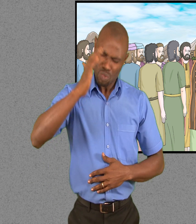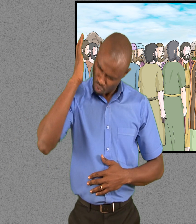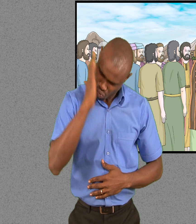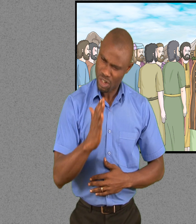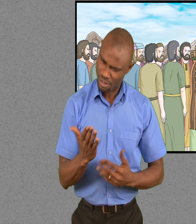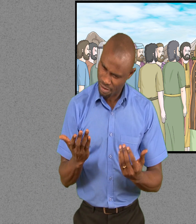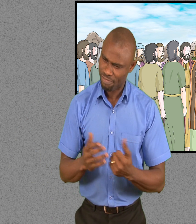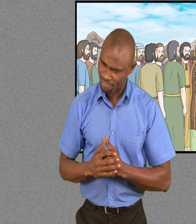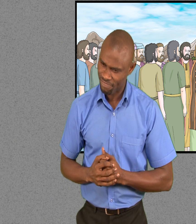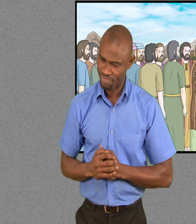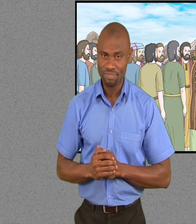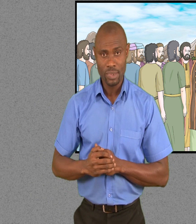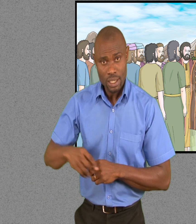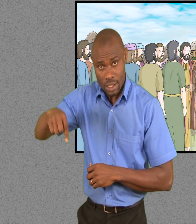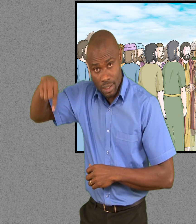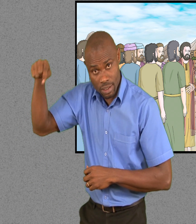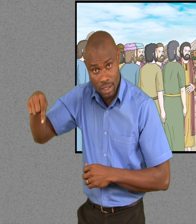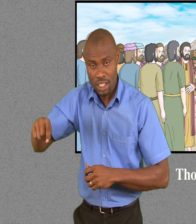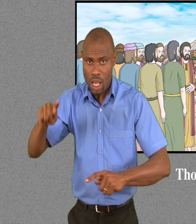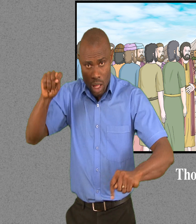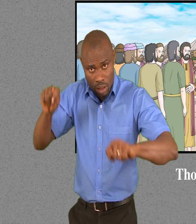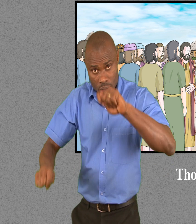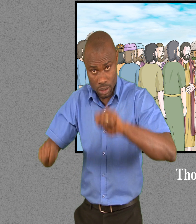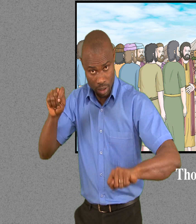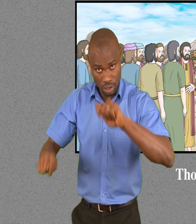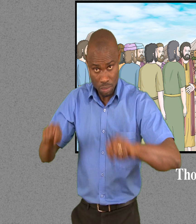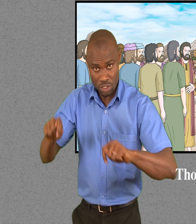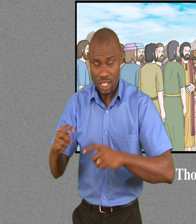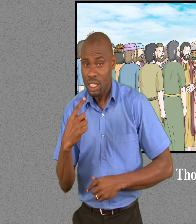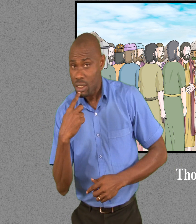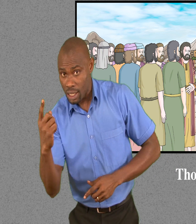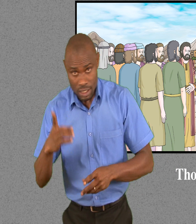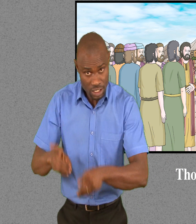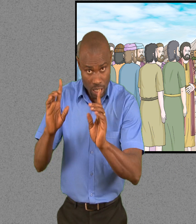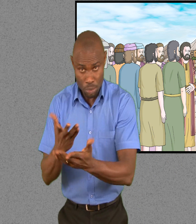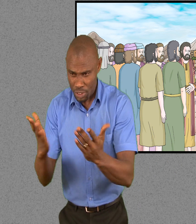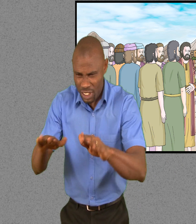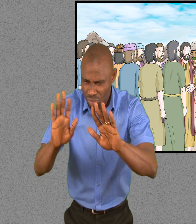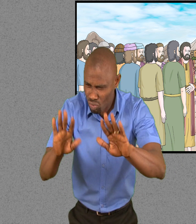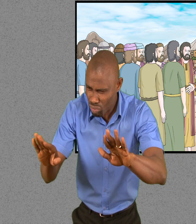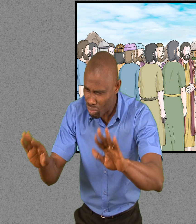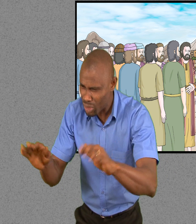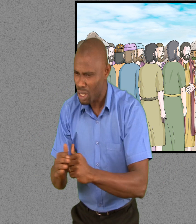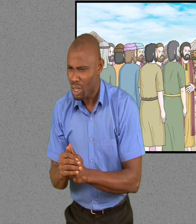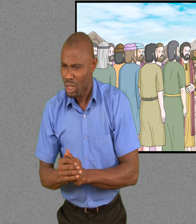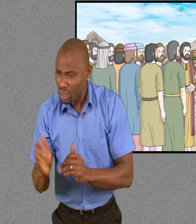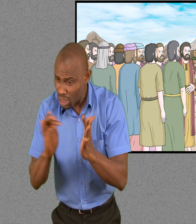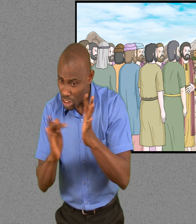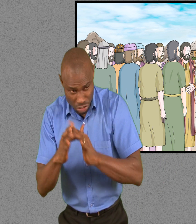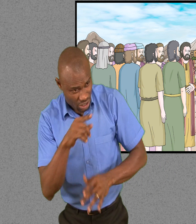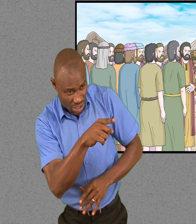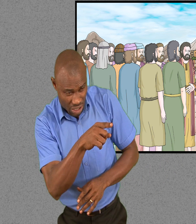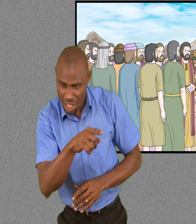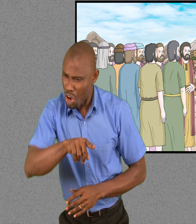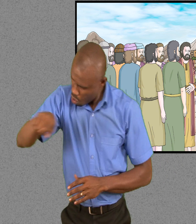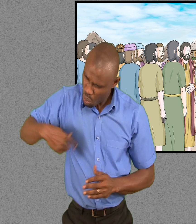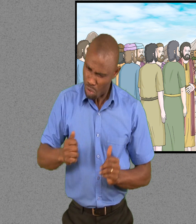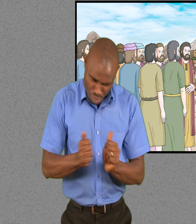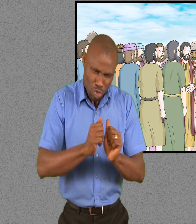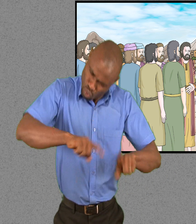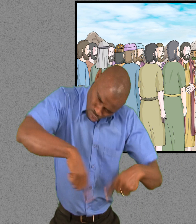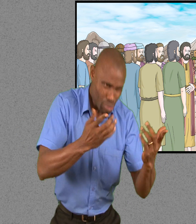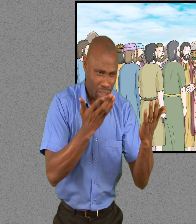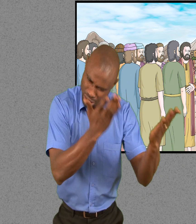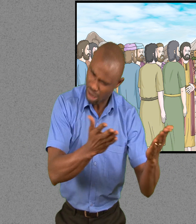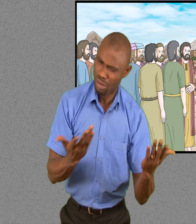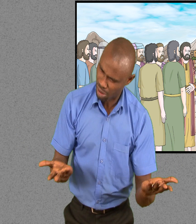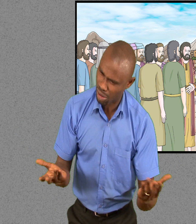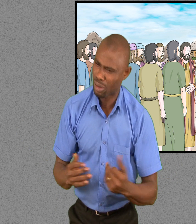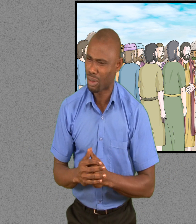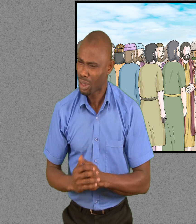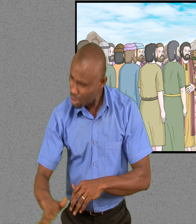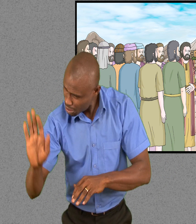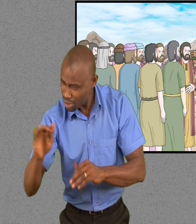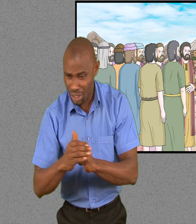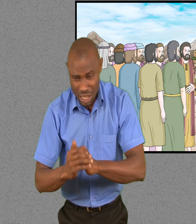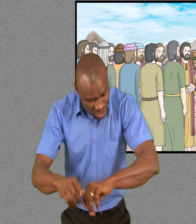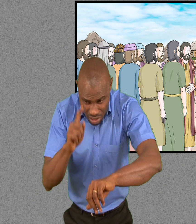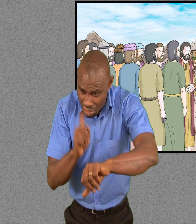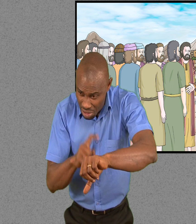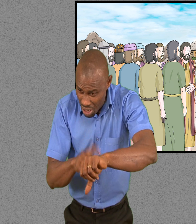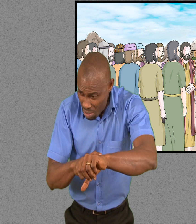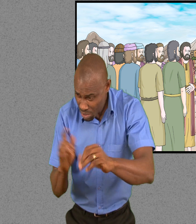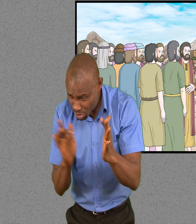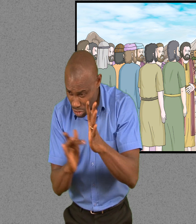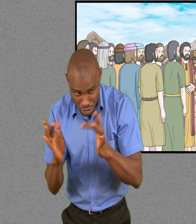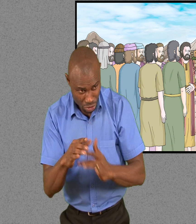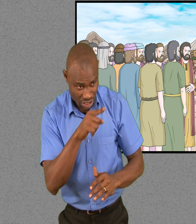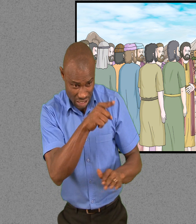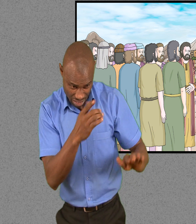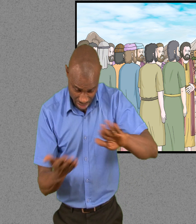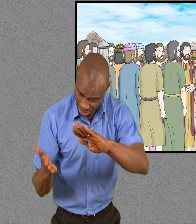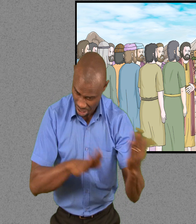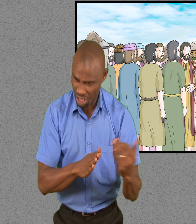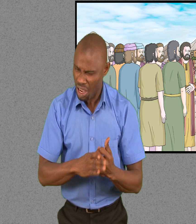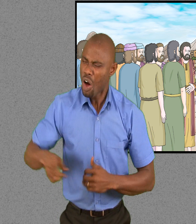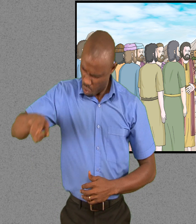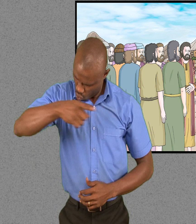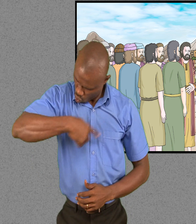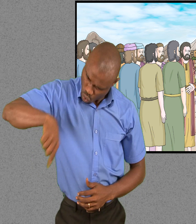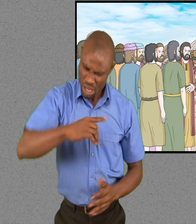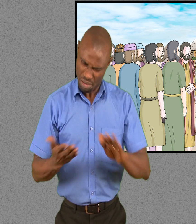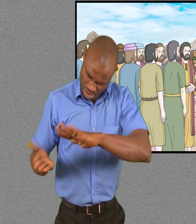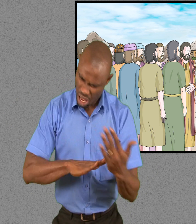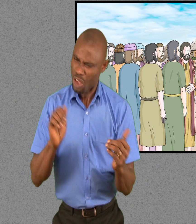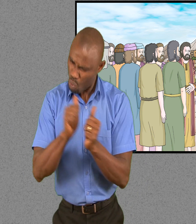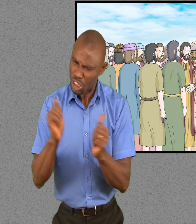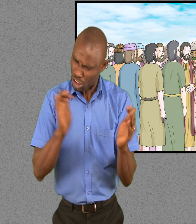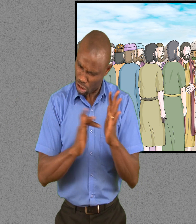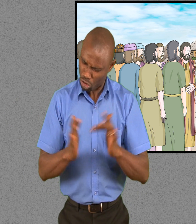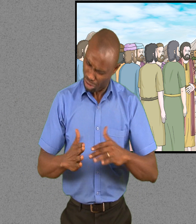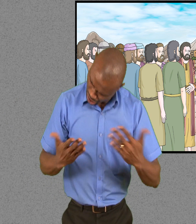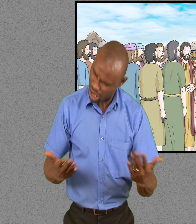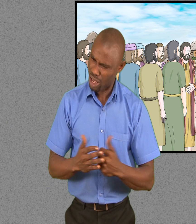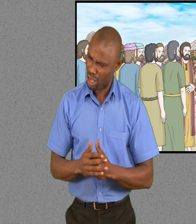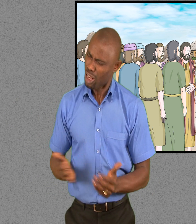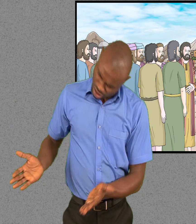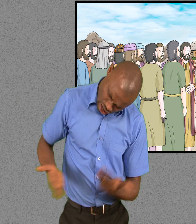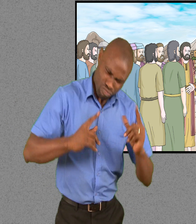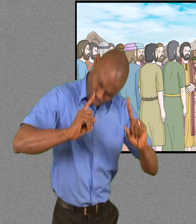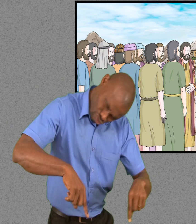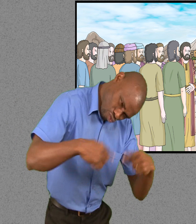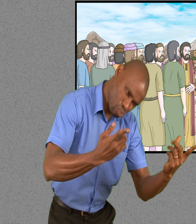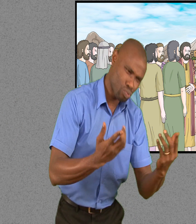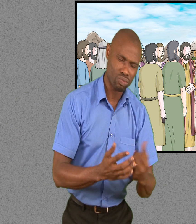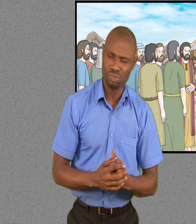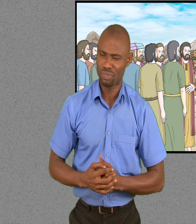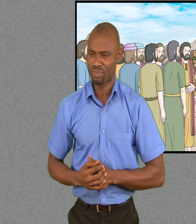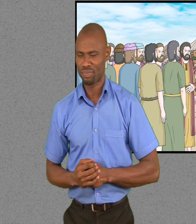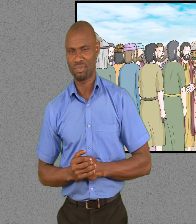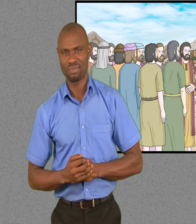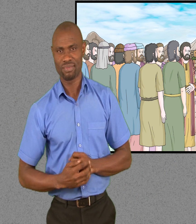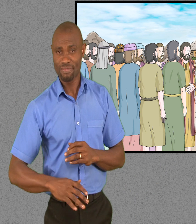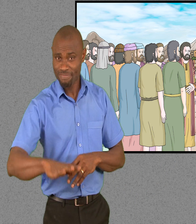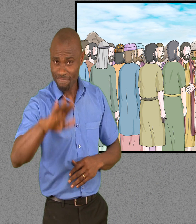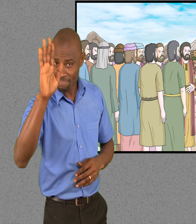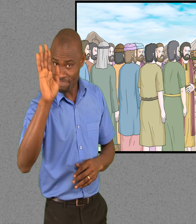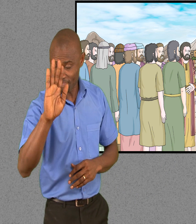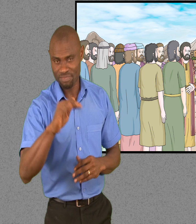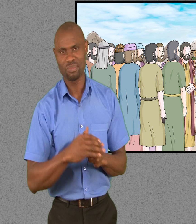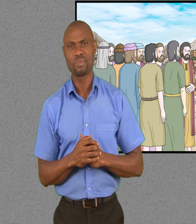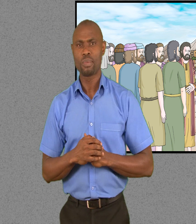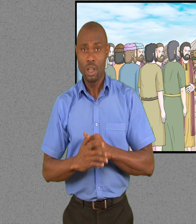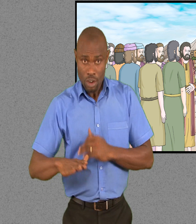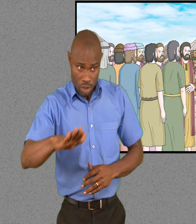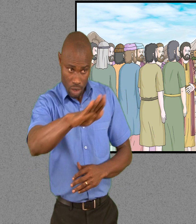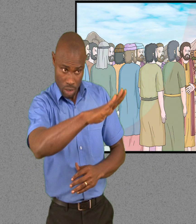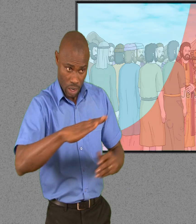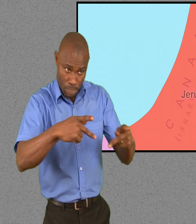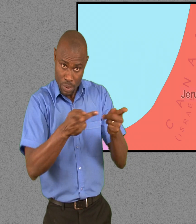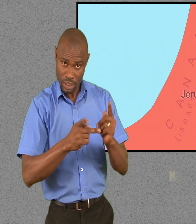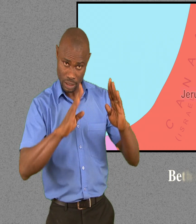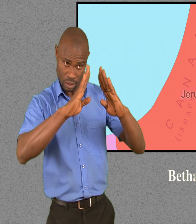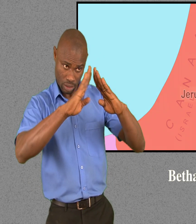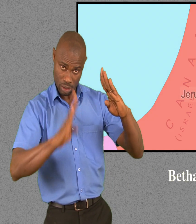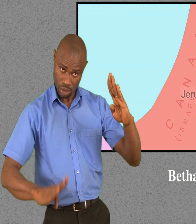Then Thomas called Didymus said to his fellow disciples, “Let us also go, so that we may die with Him.” When Jesus arrived, He found that Lazarus had already spent four days in the tomb.